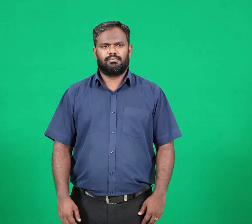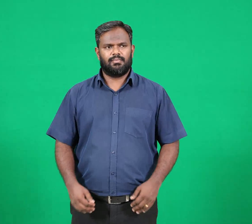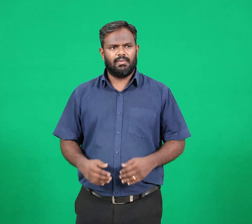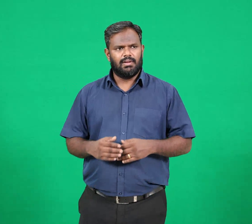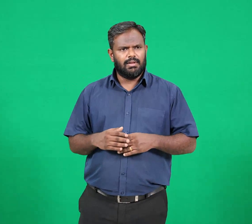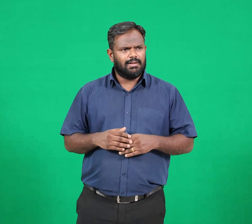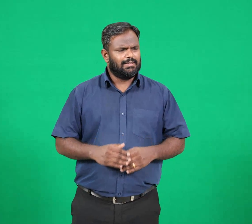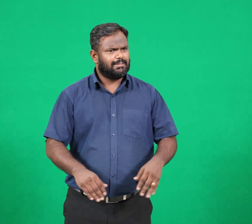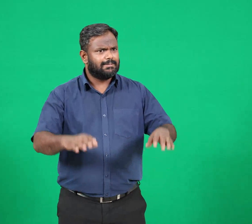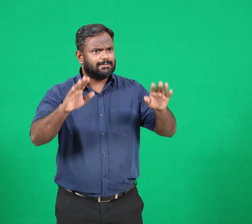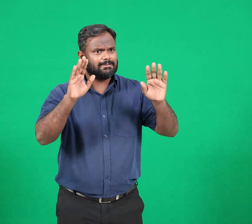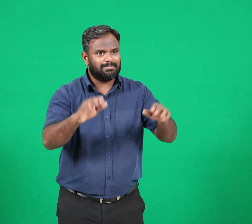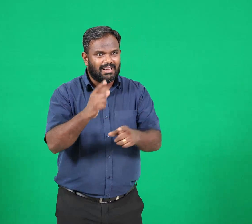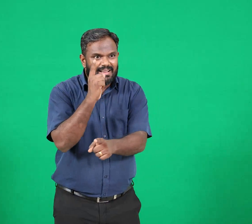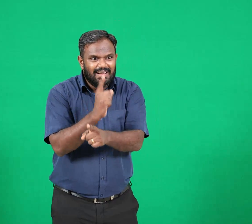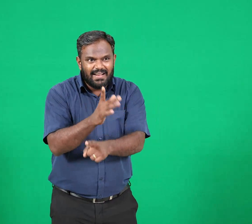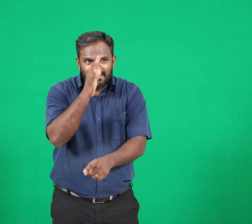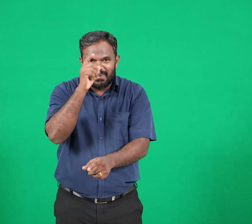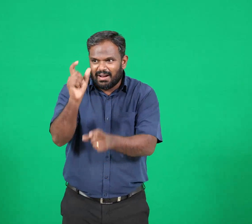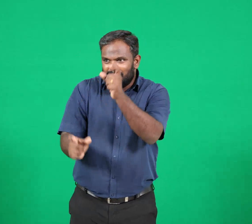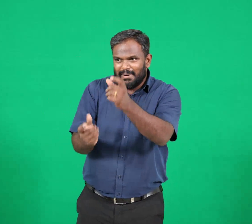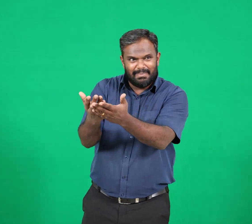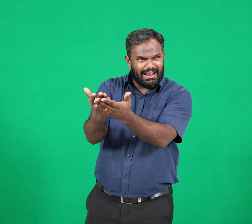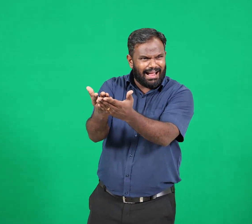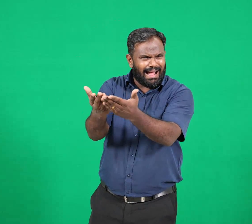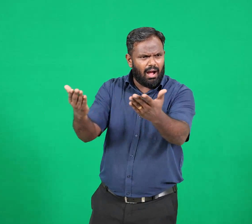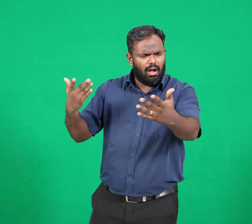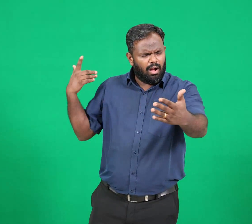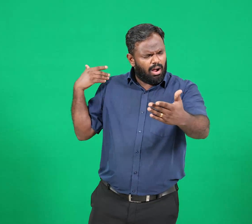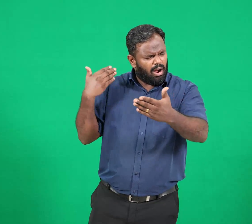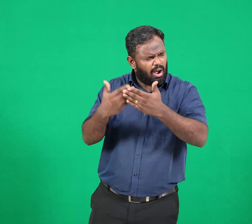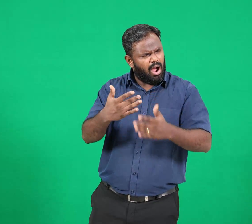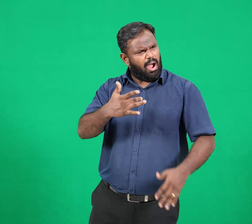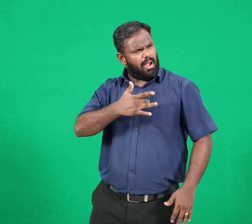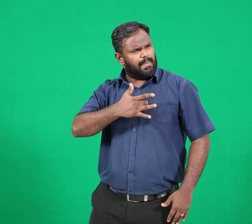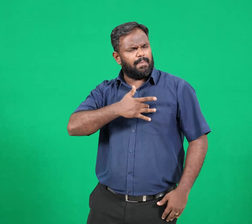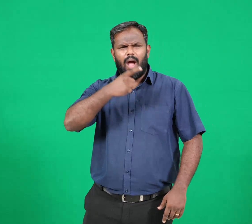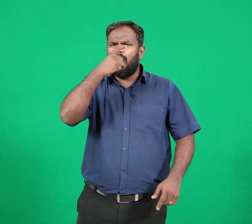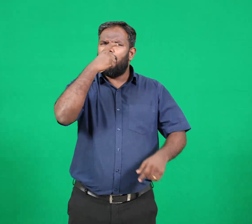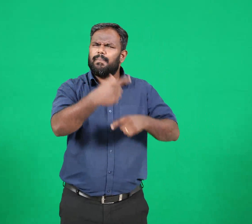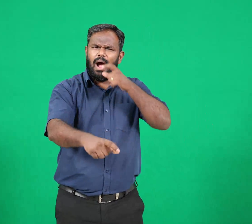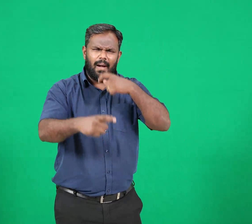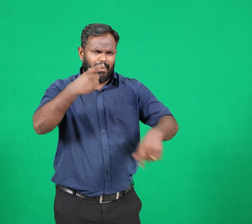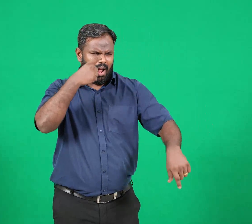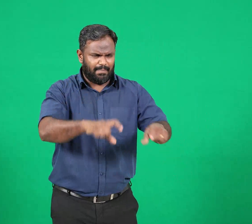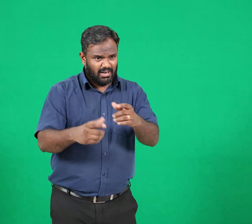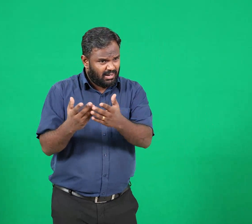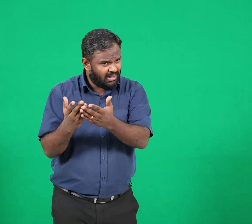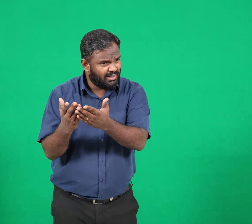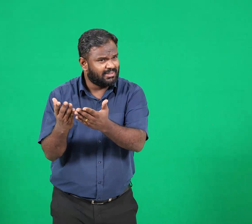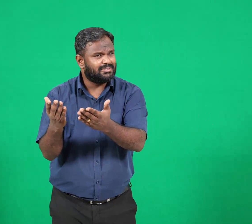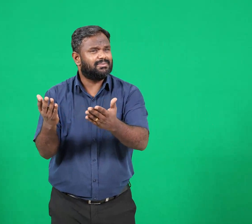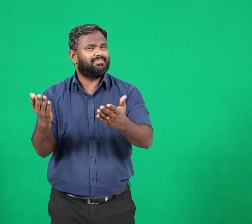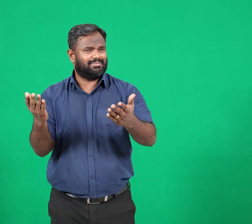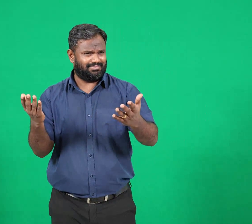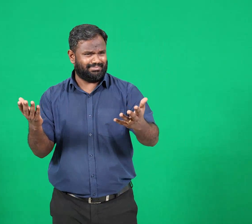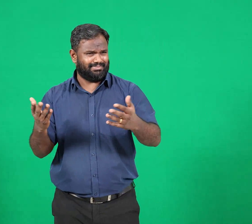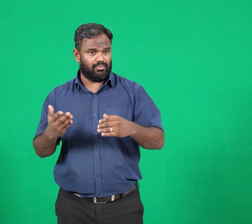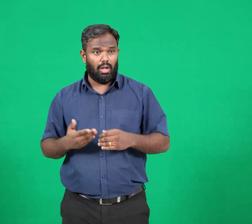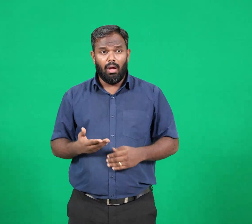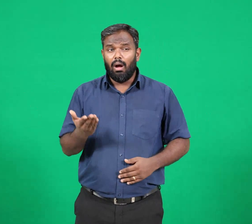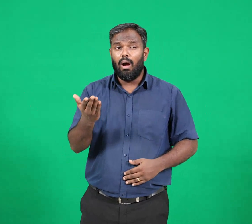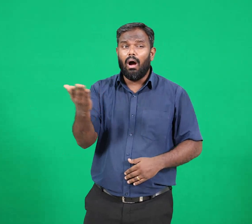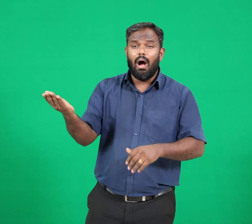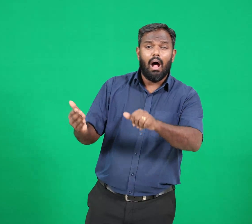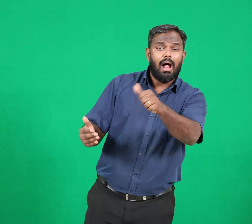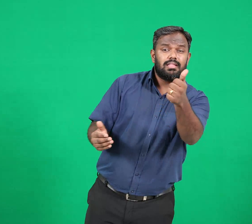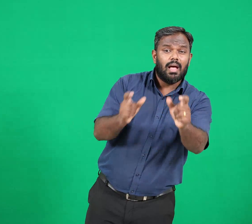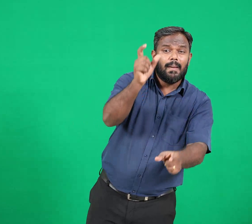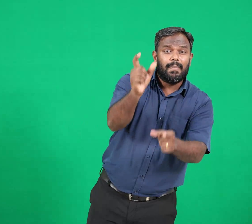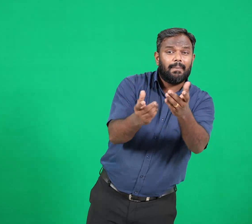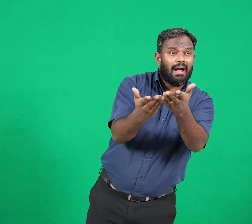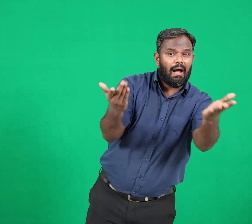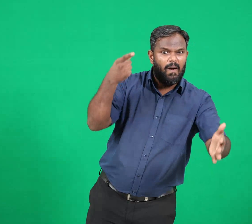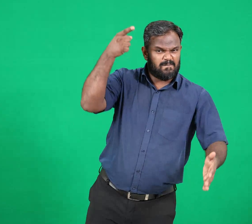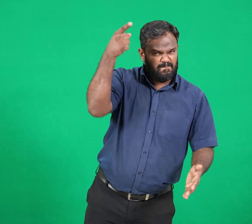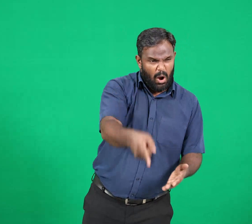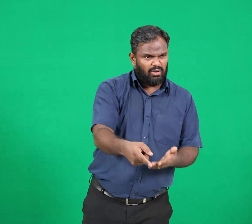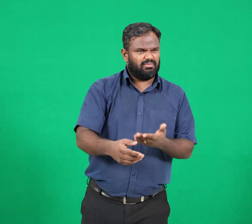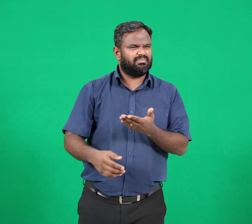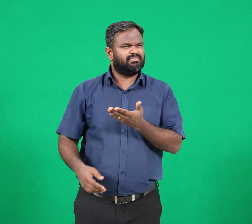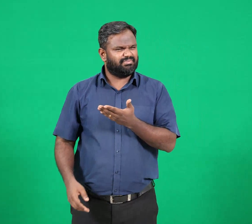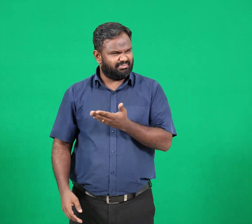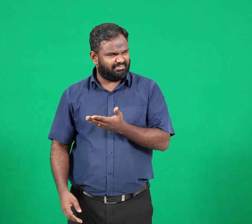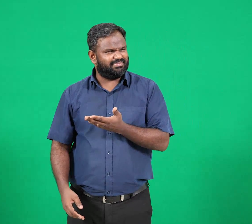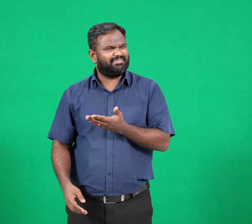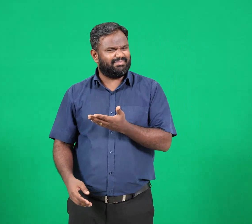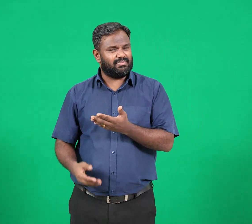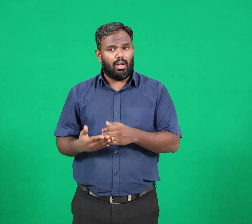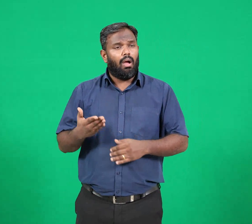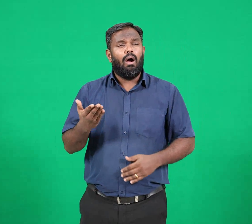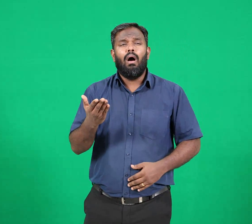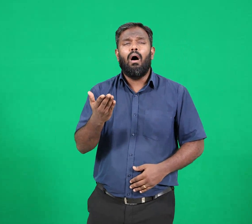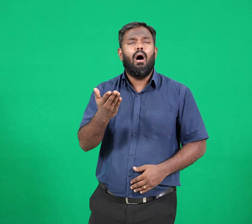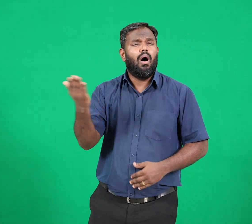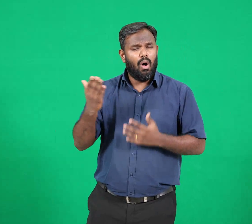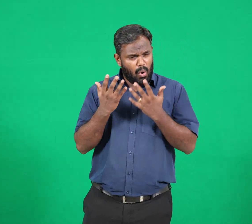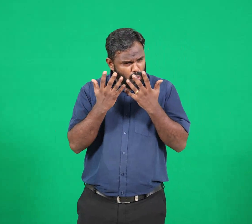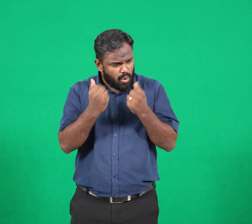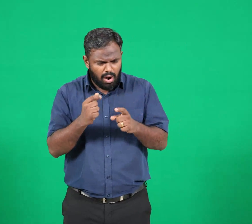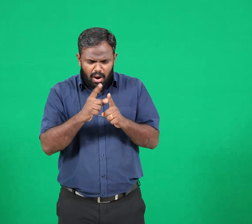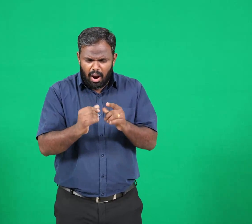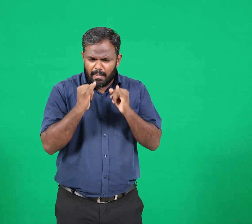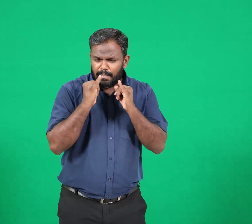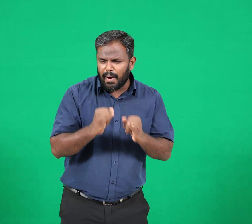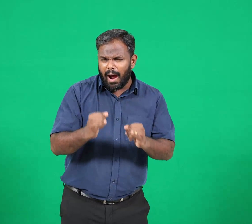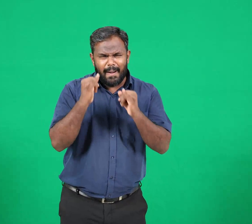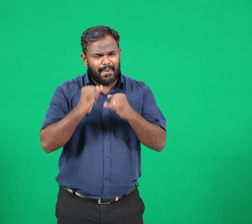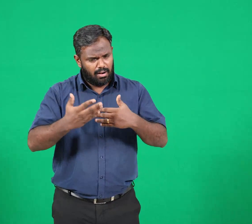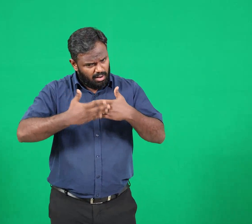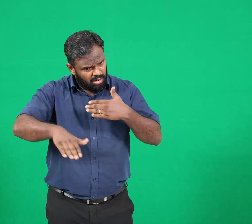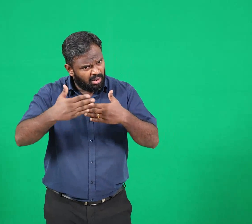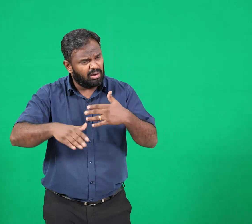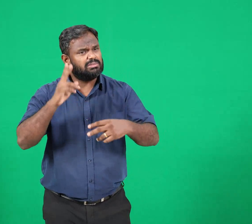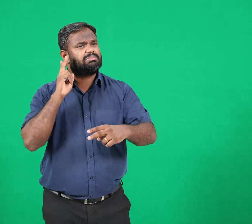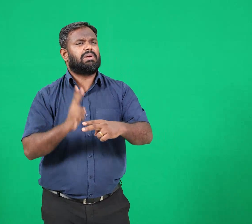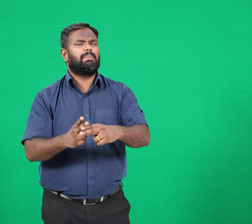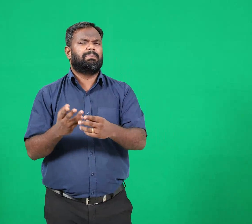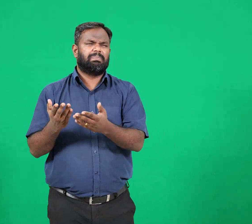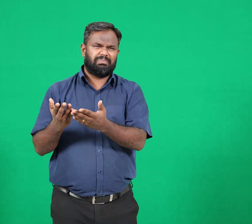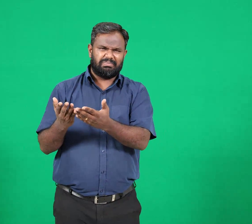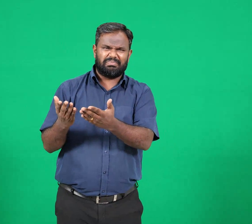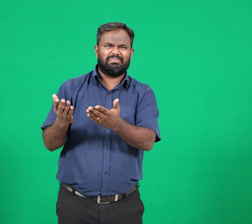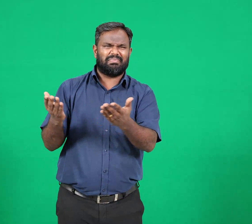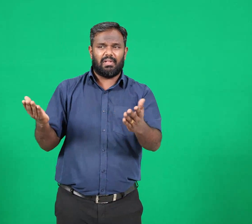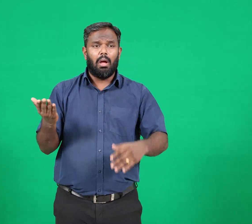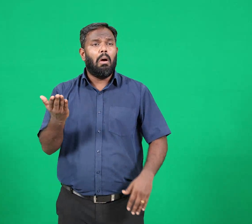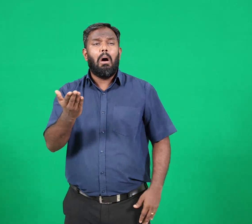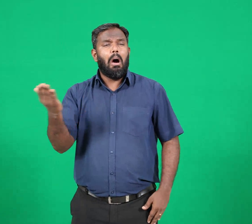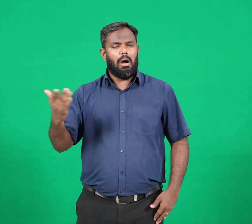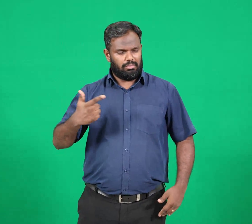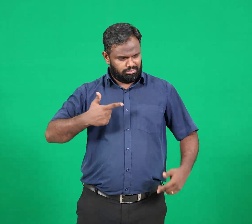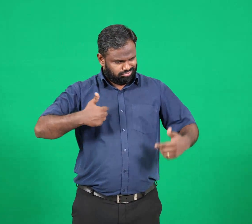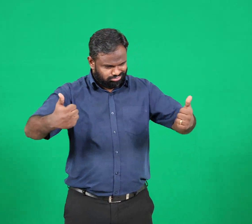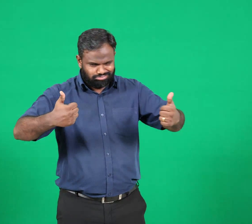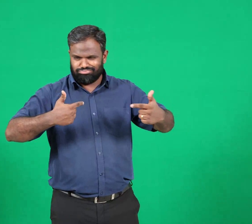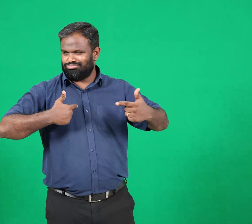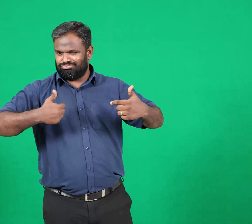These men are discontented grumblers, following after their own lusts;